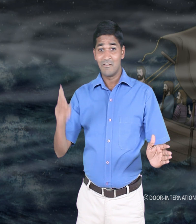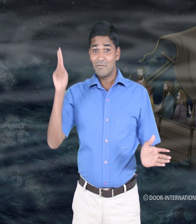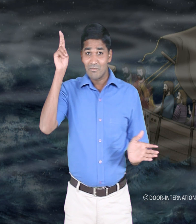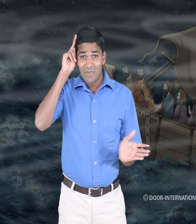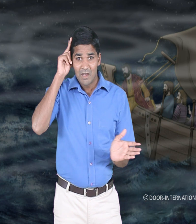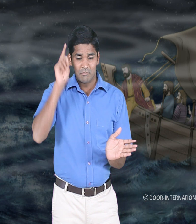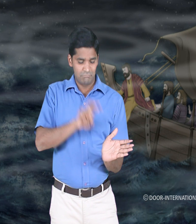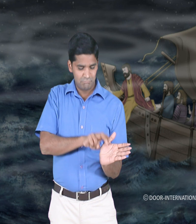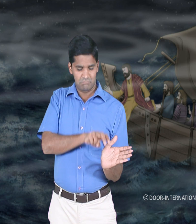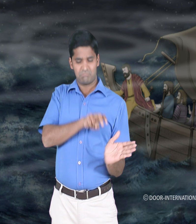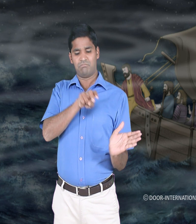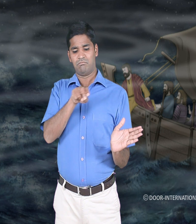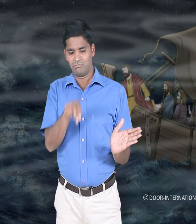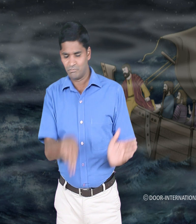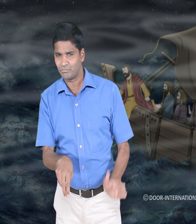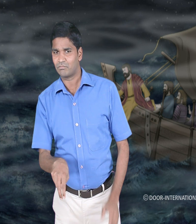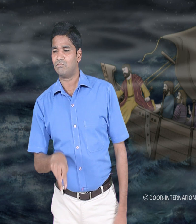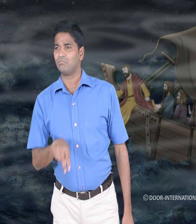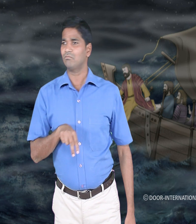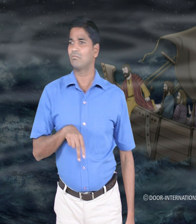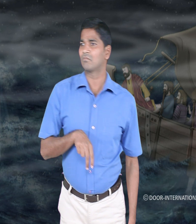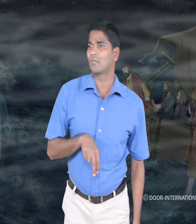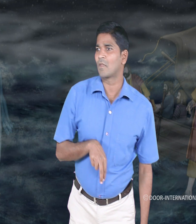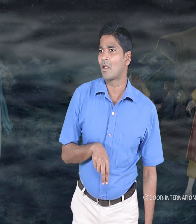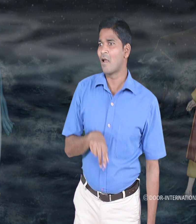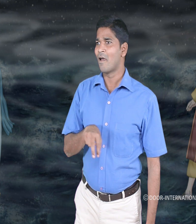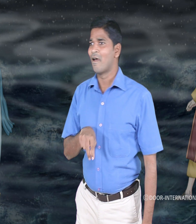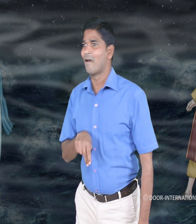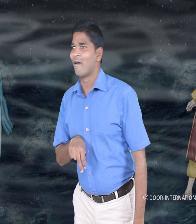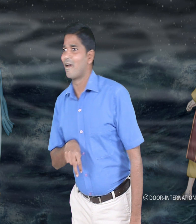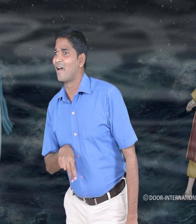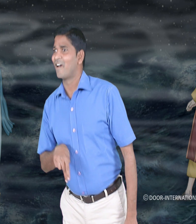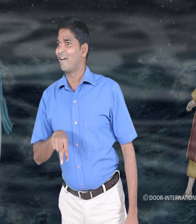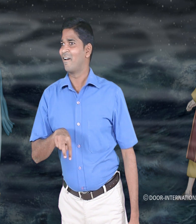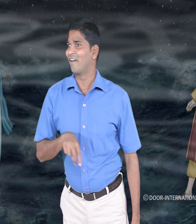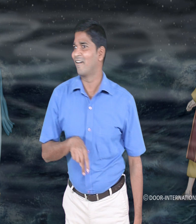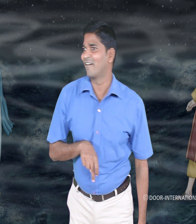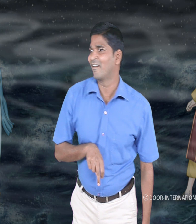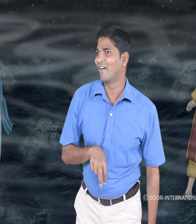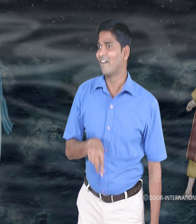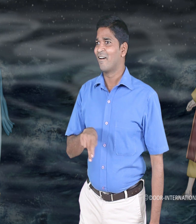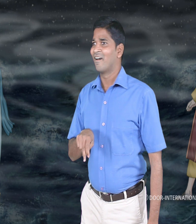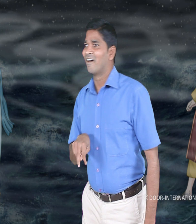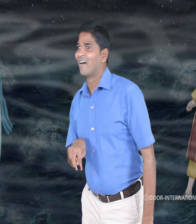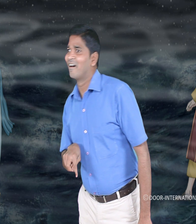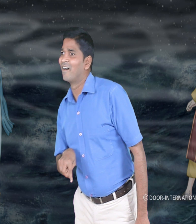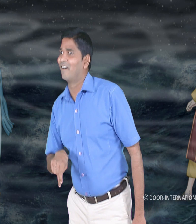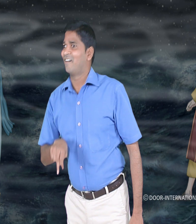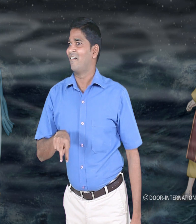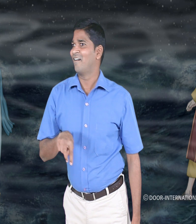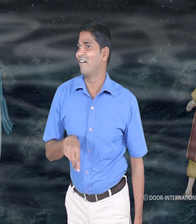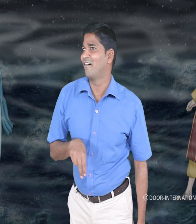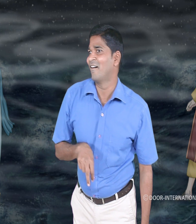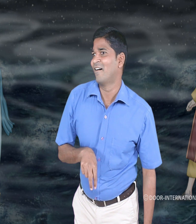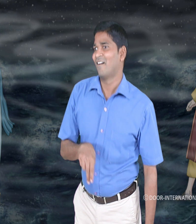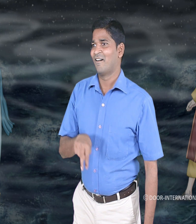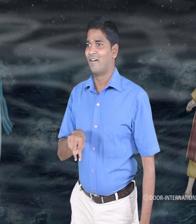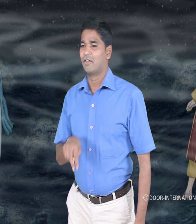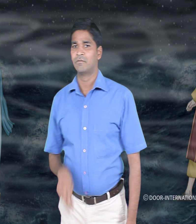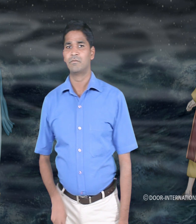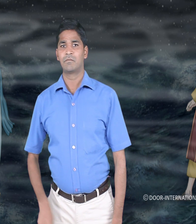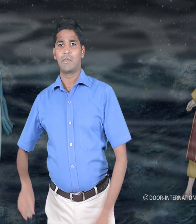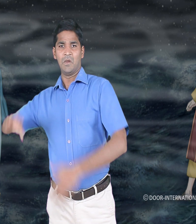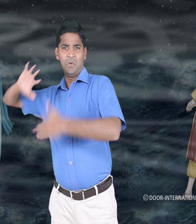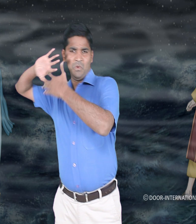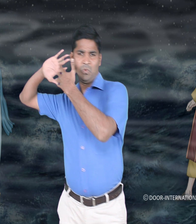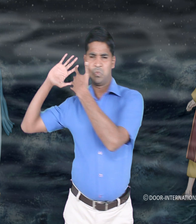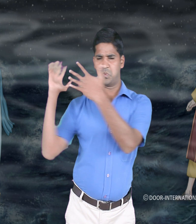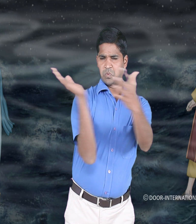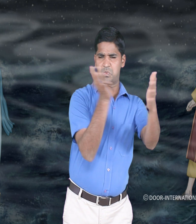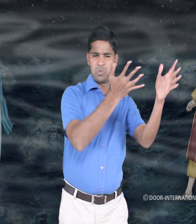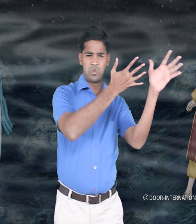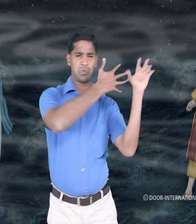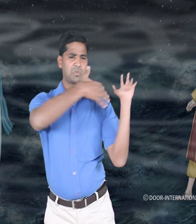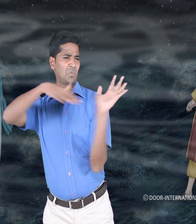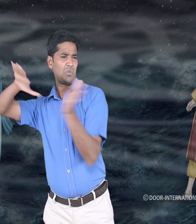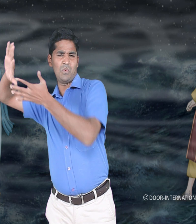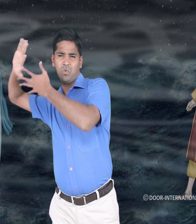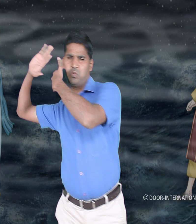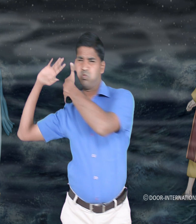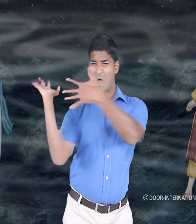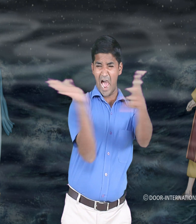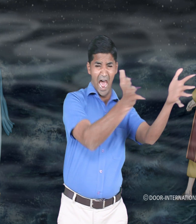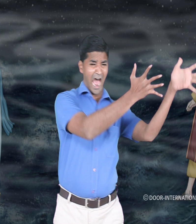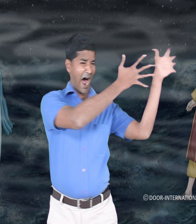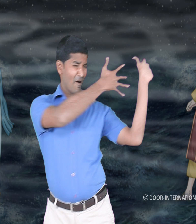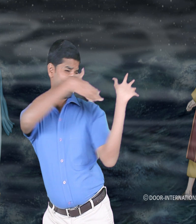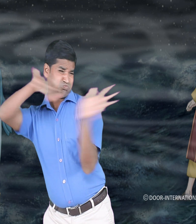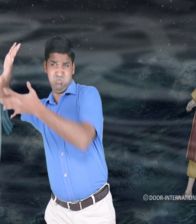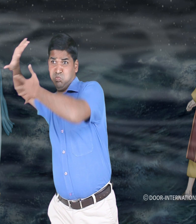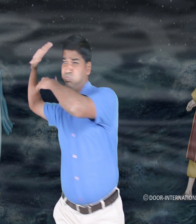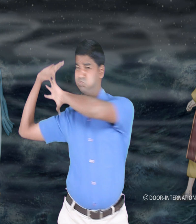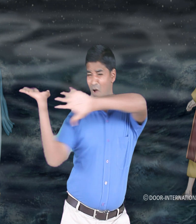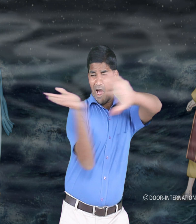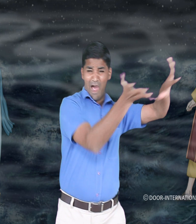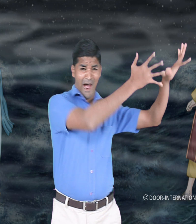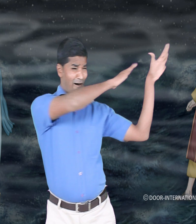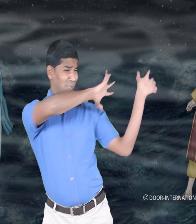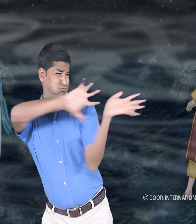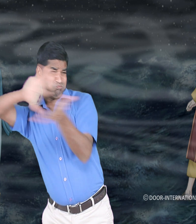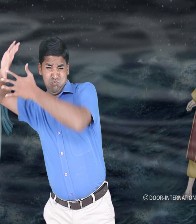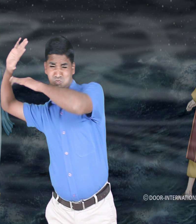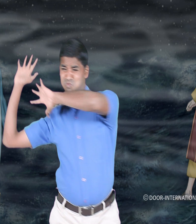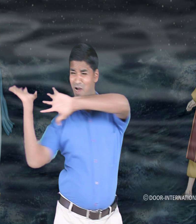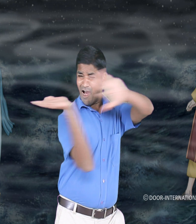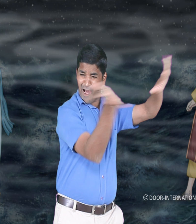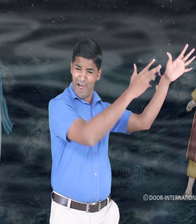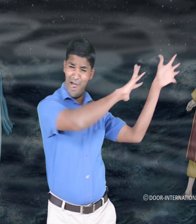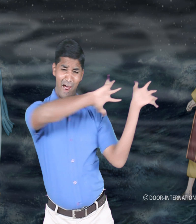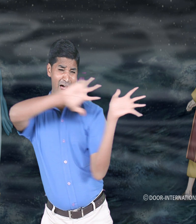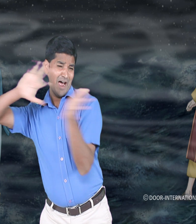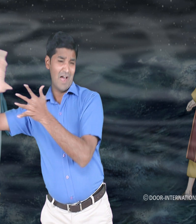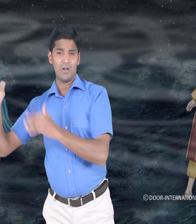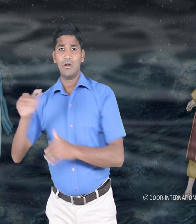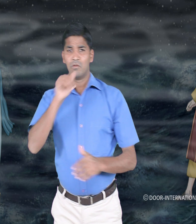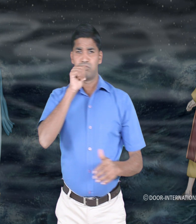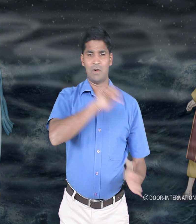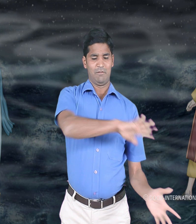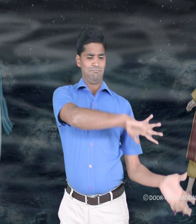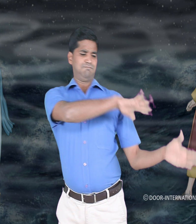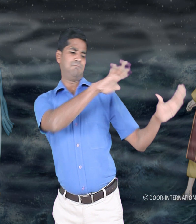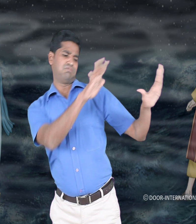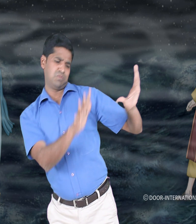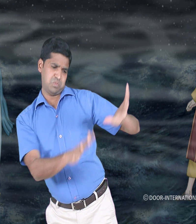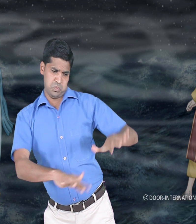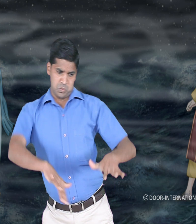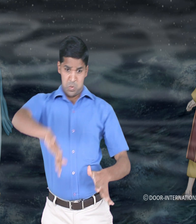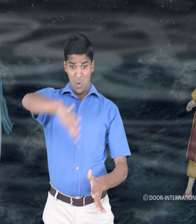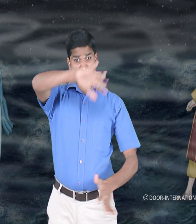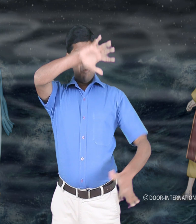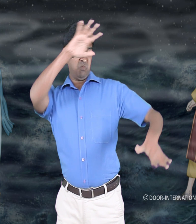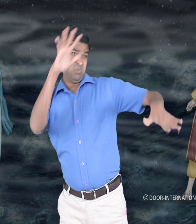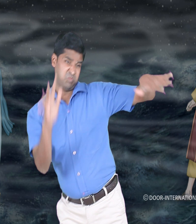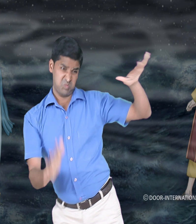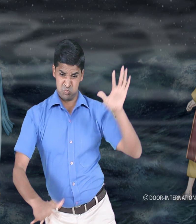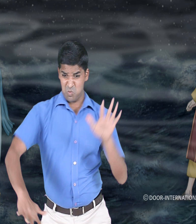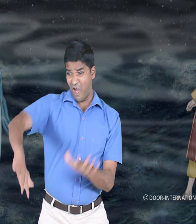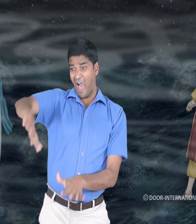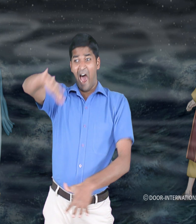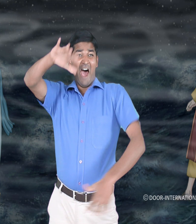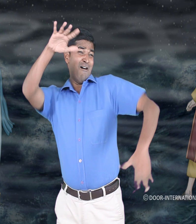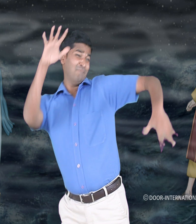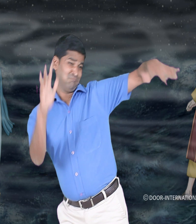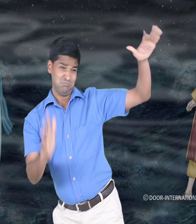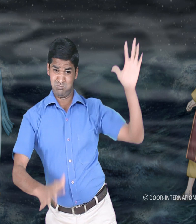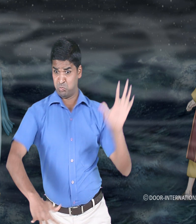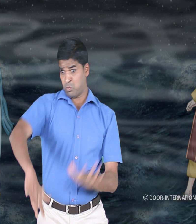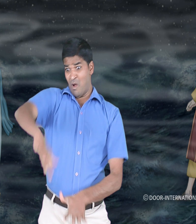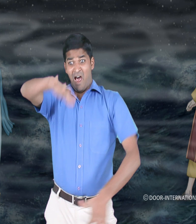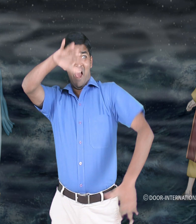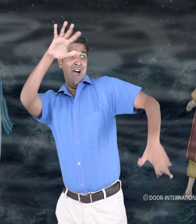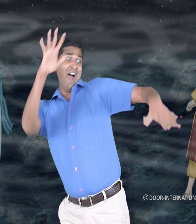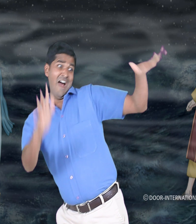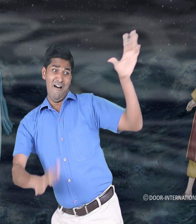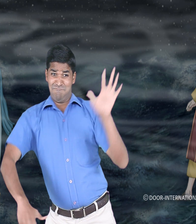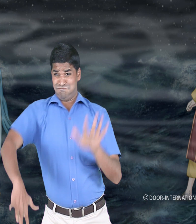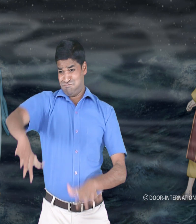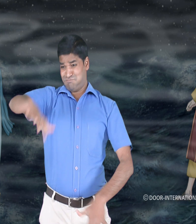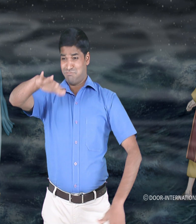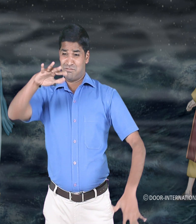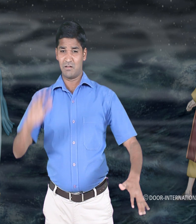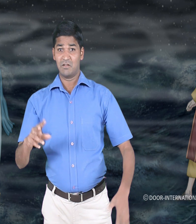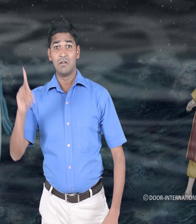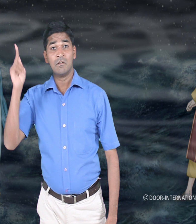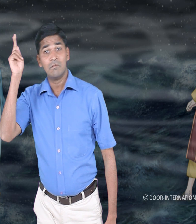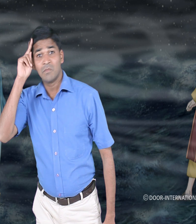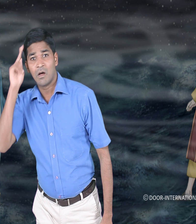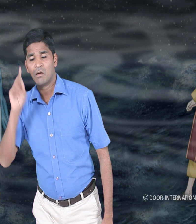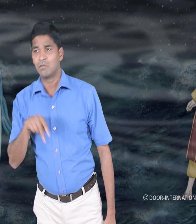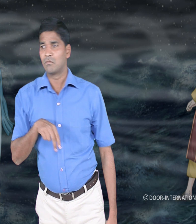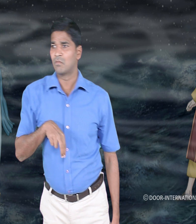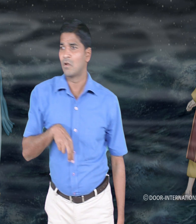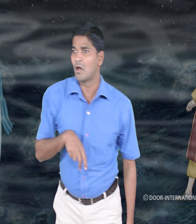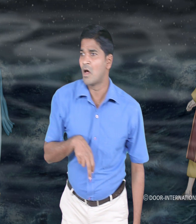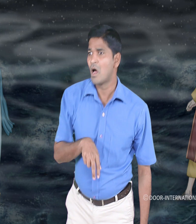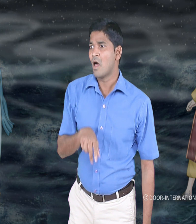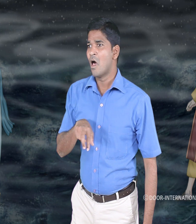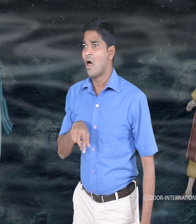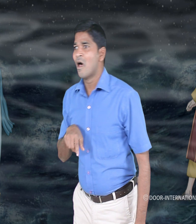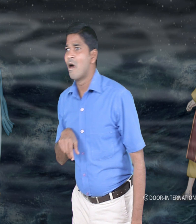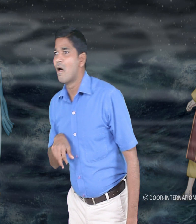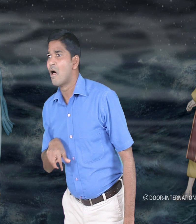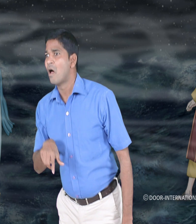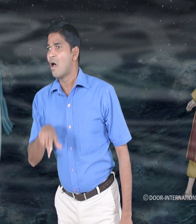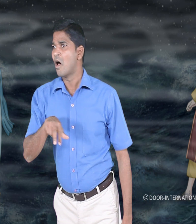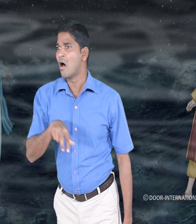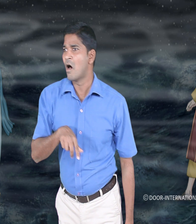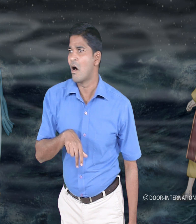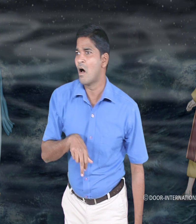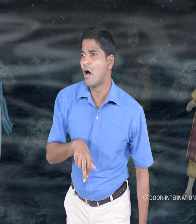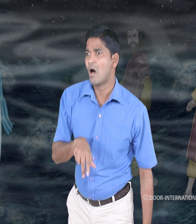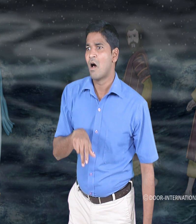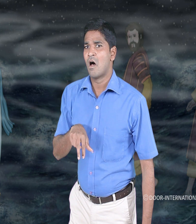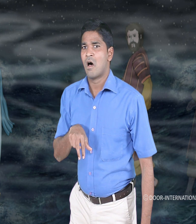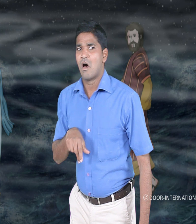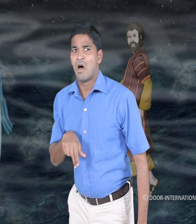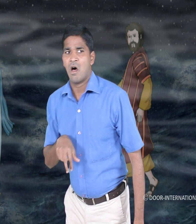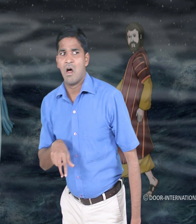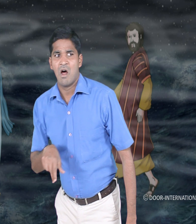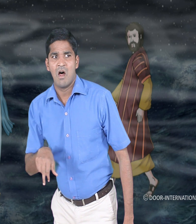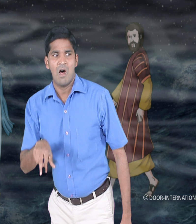Then Peter got down out of the boat, walked on the water, and came toward Jesus.